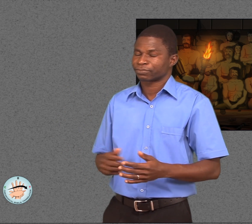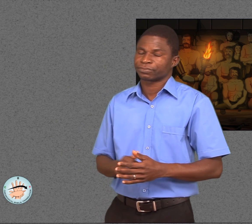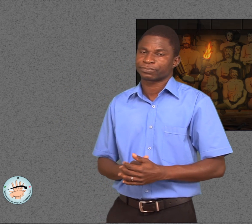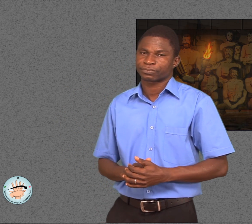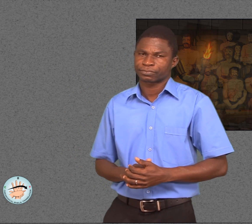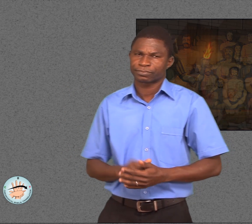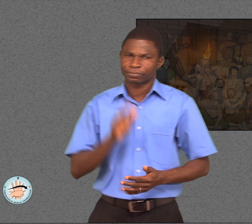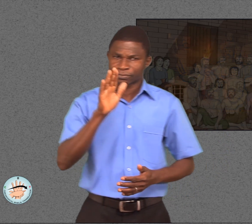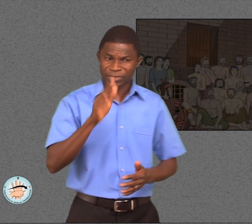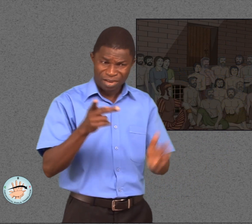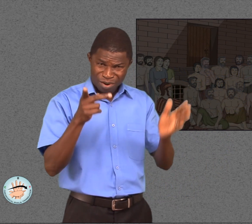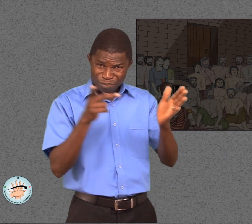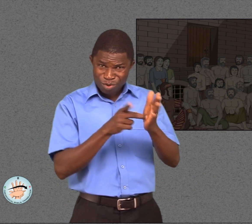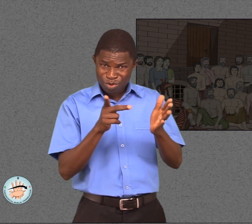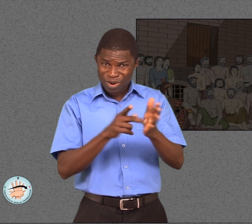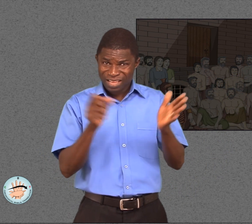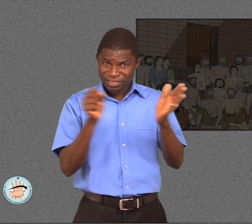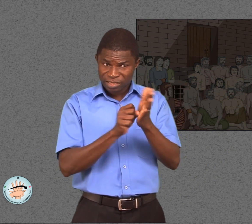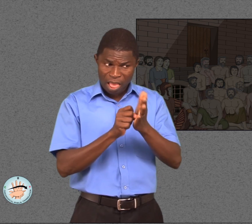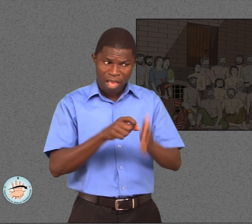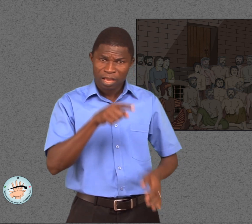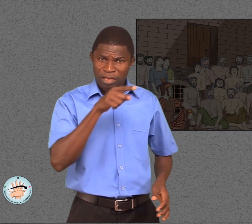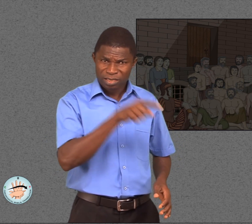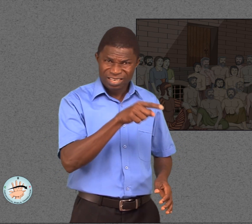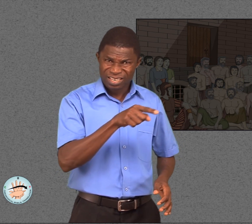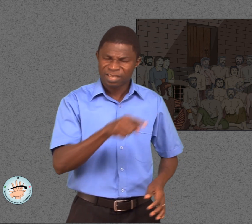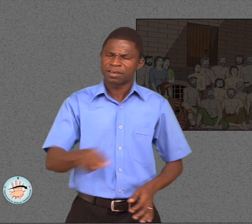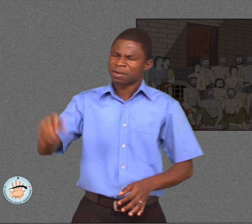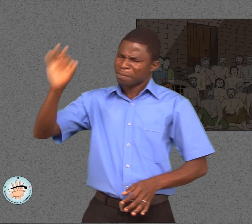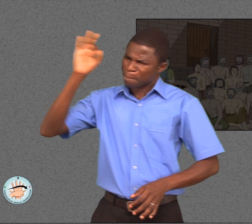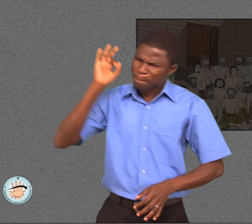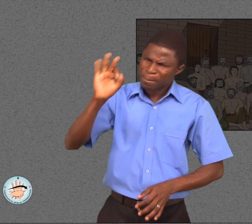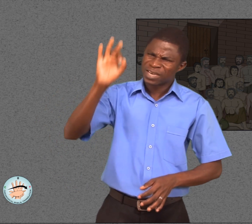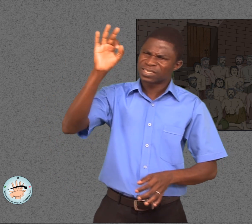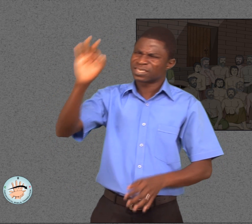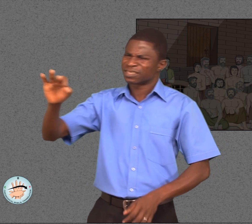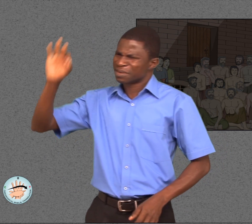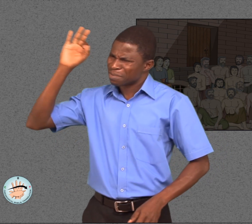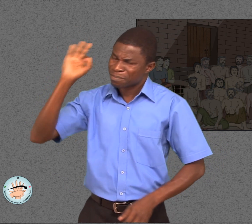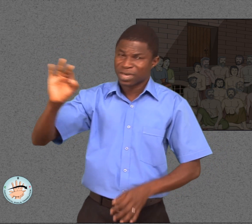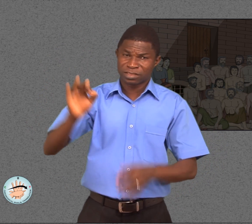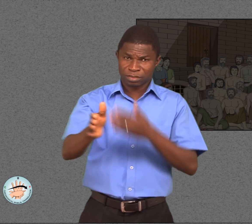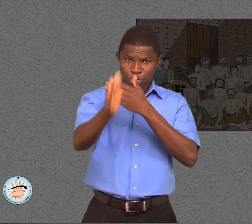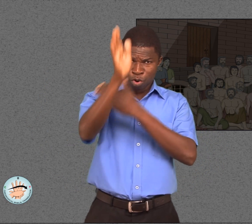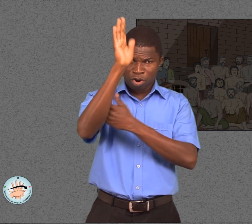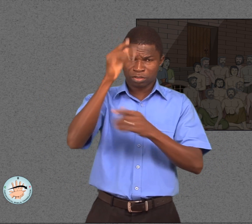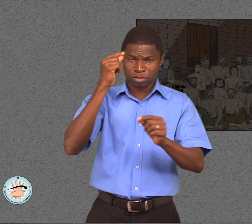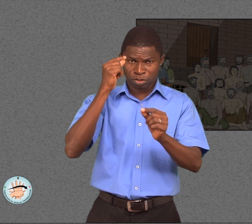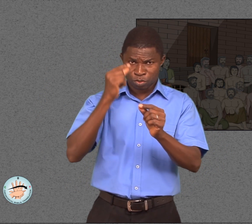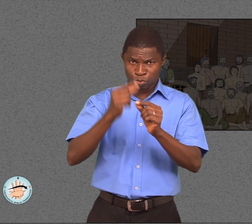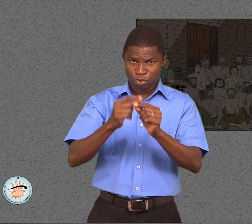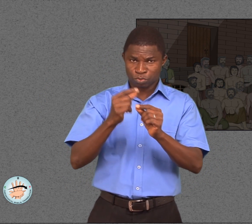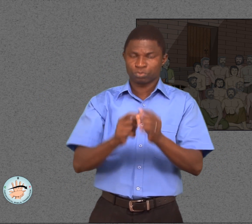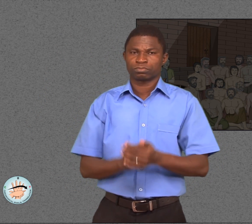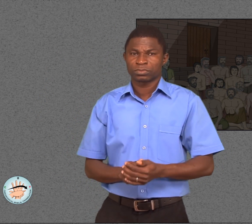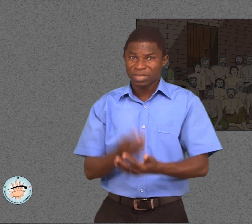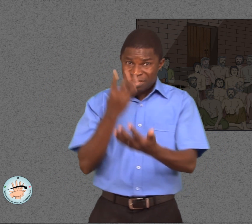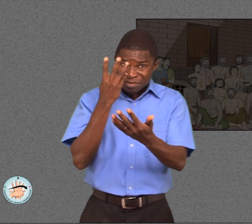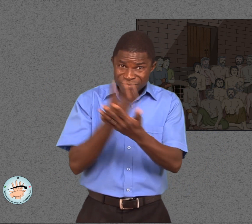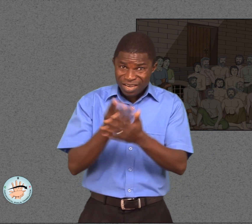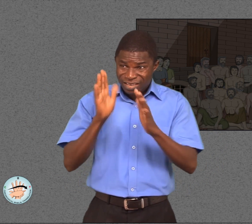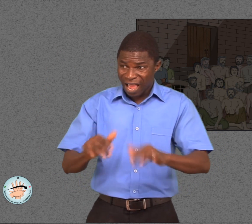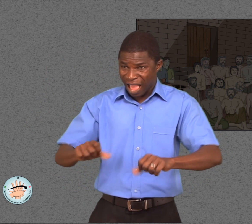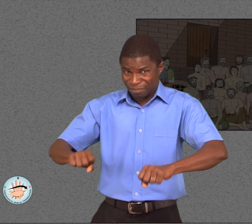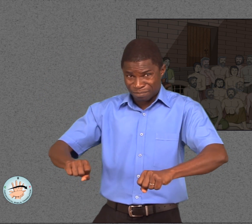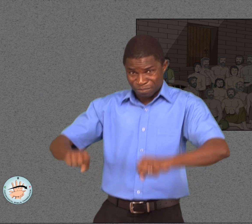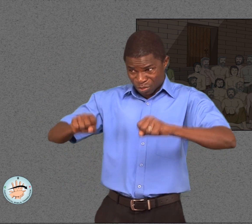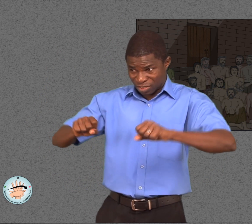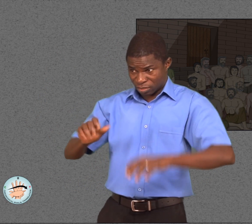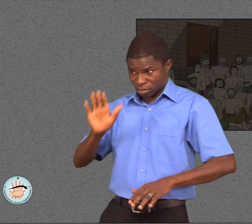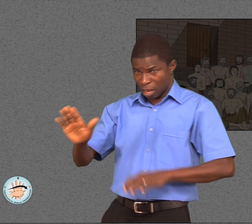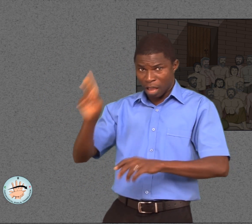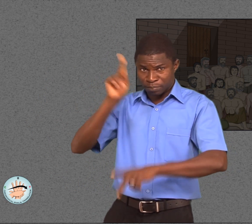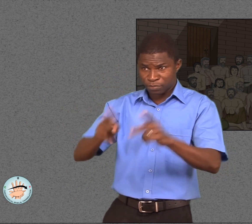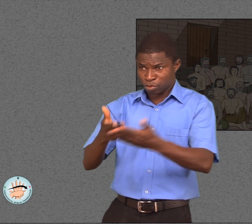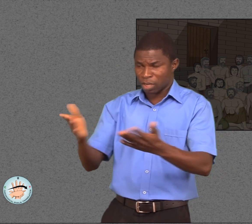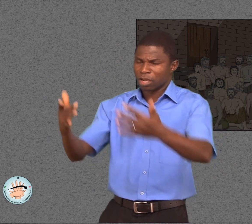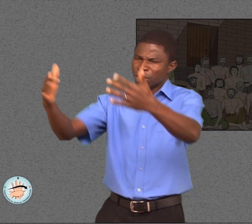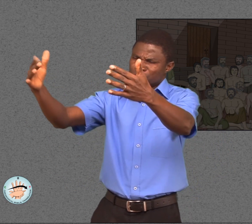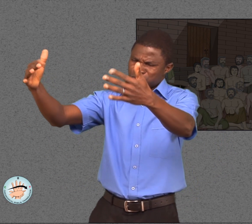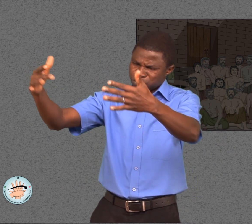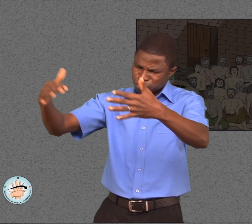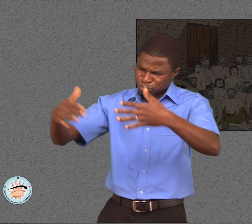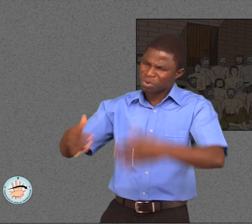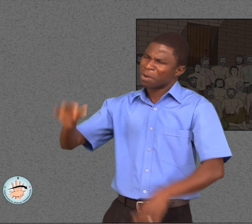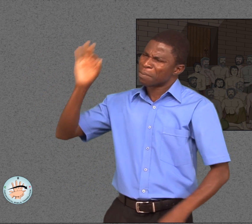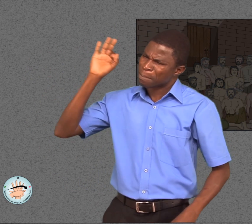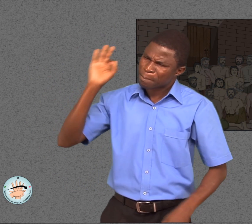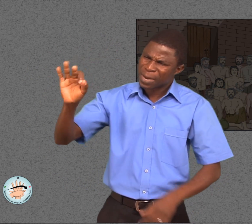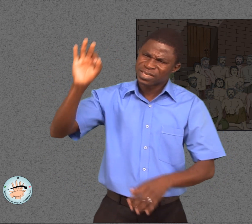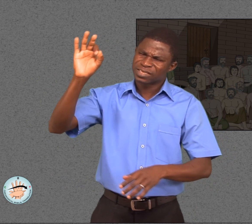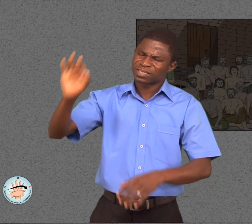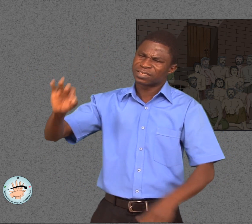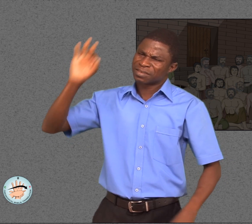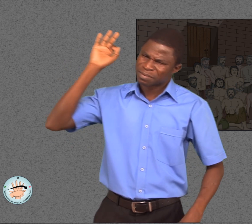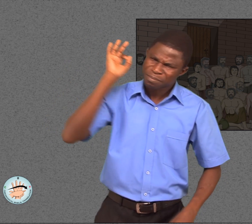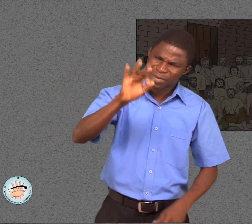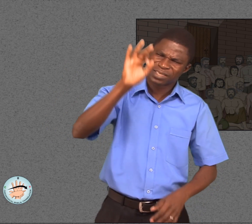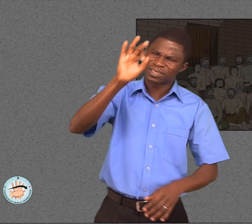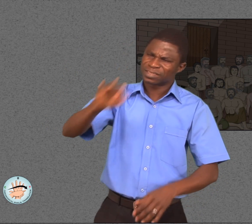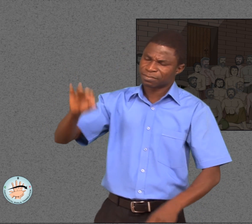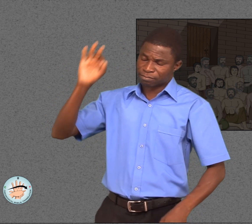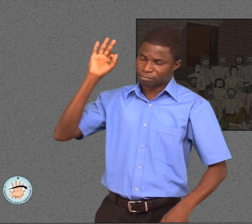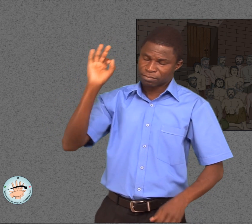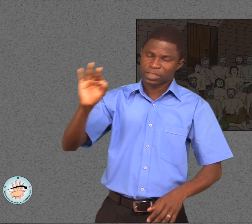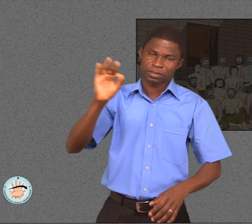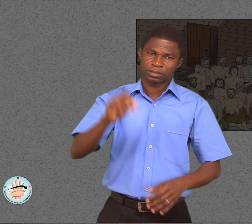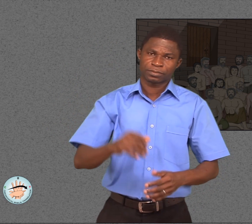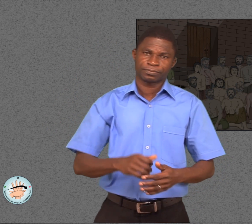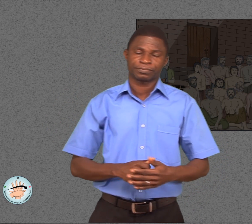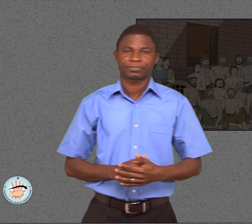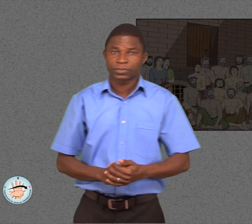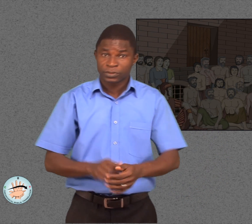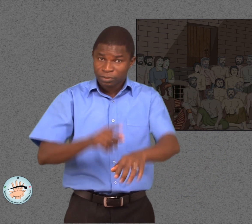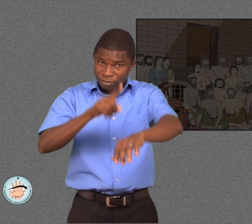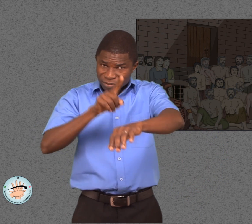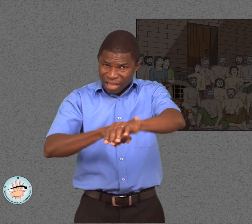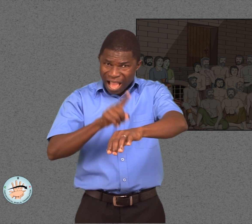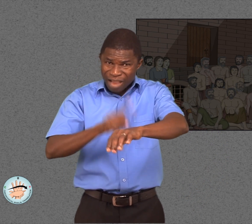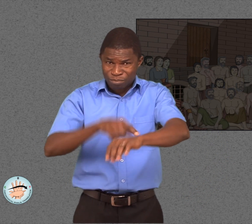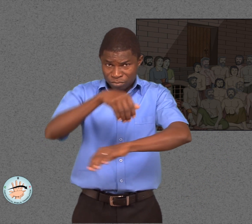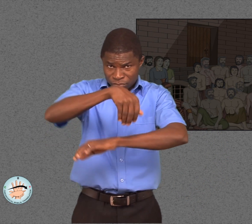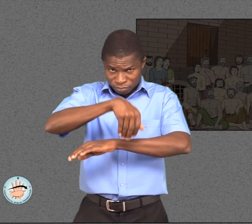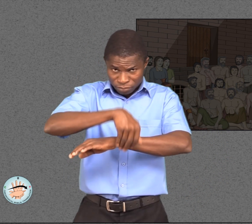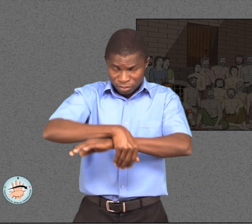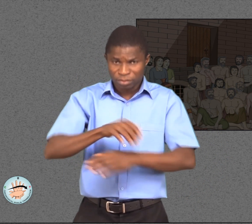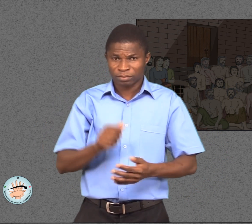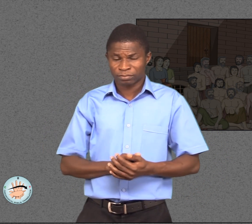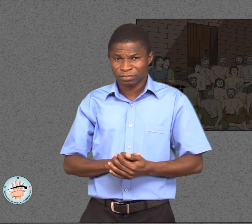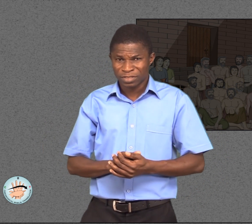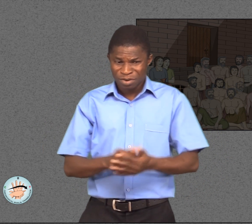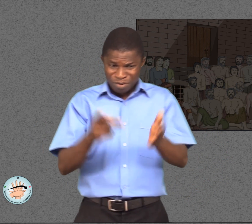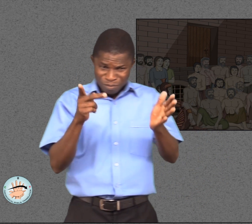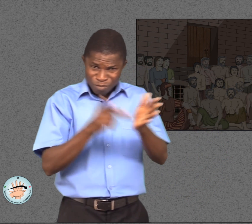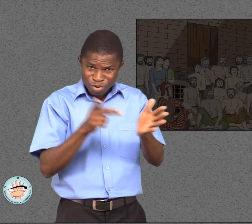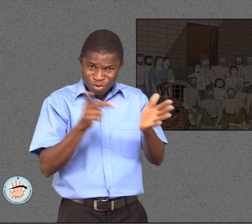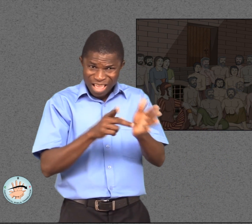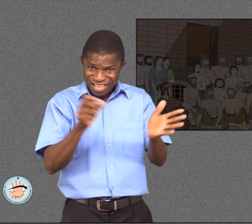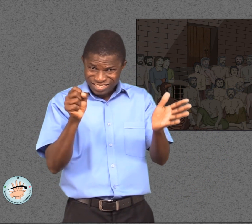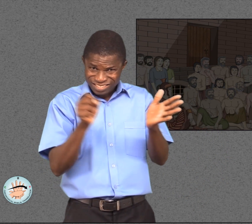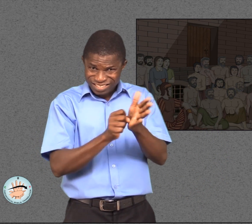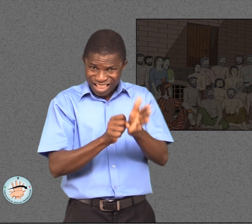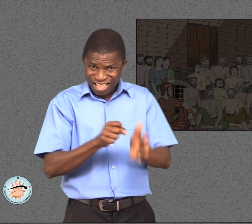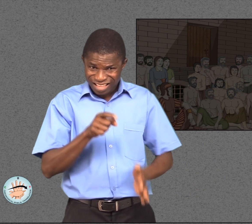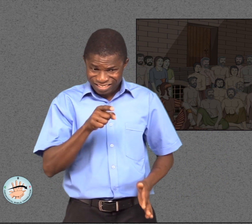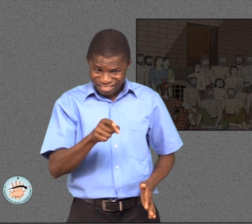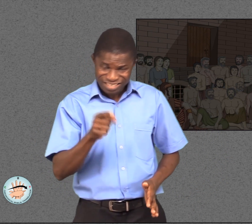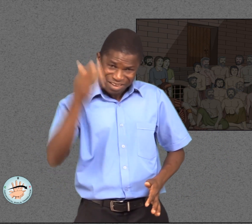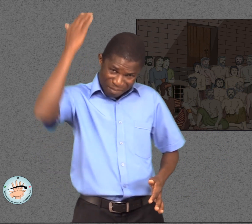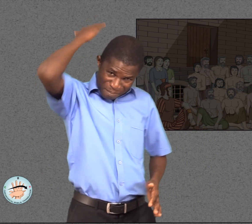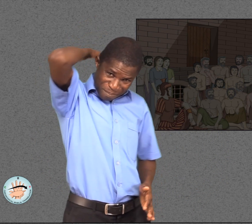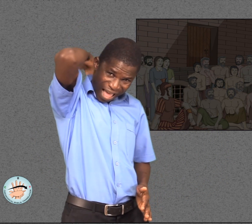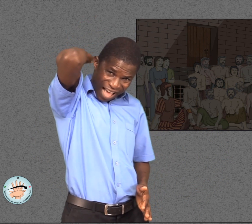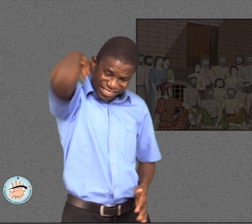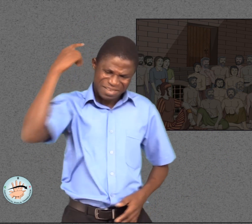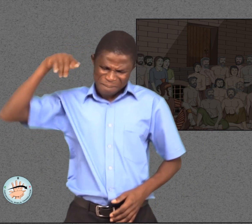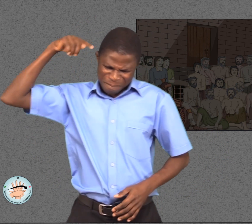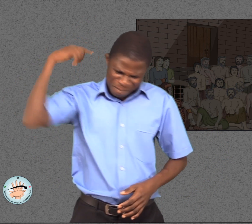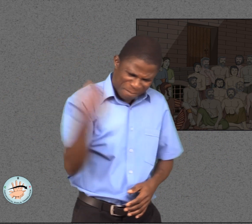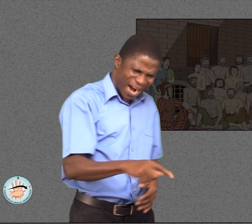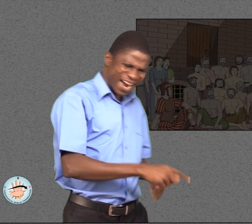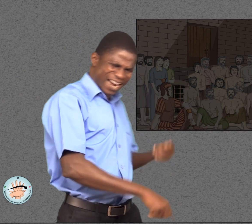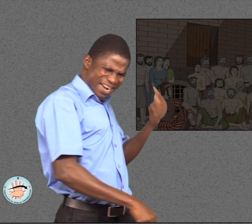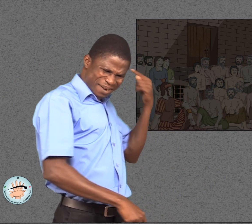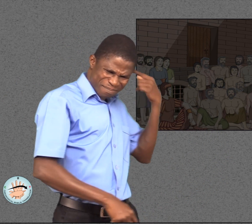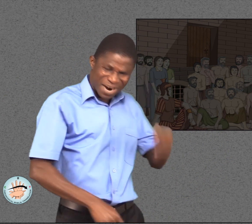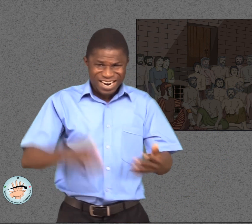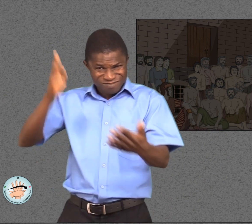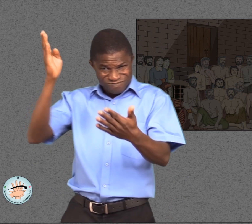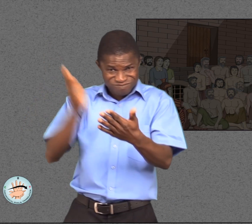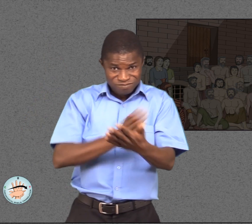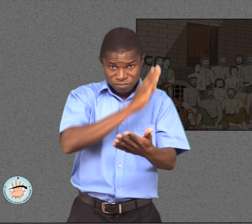Then Paul and Silas spoke the word of the Lord to him and to everyone in his house.